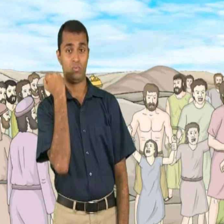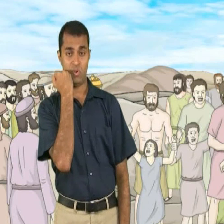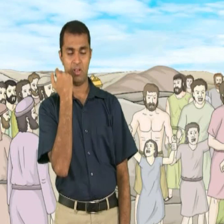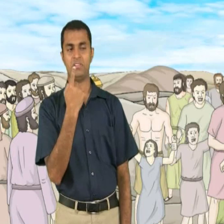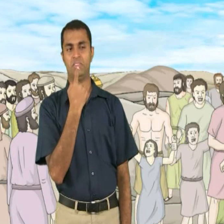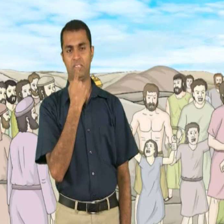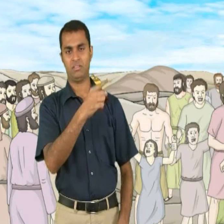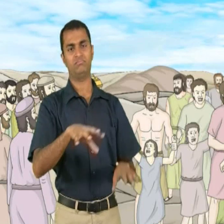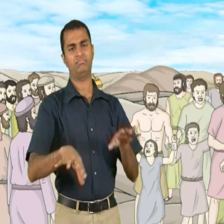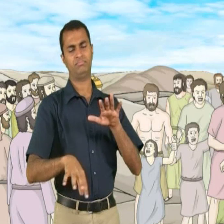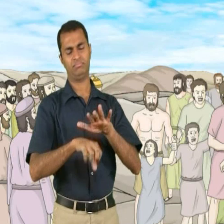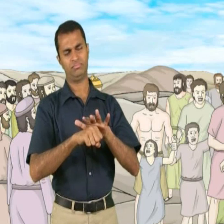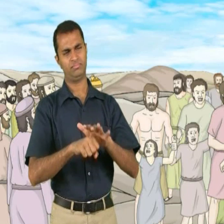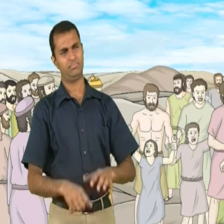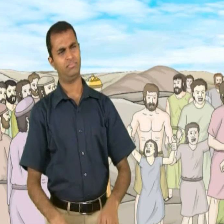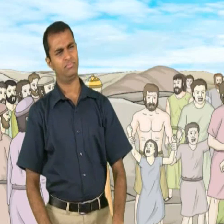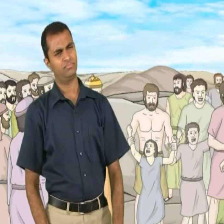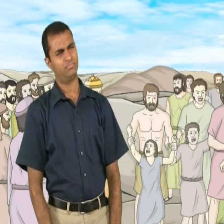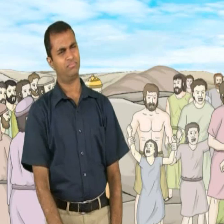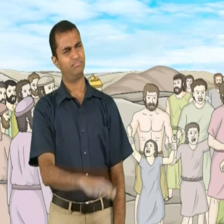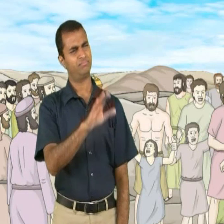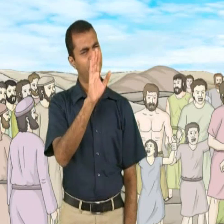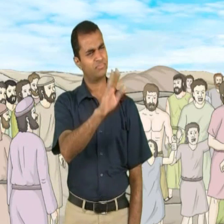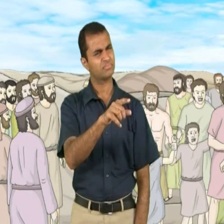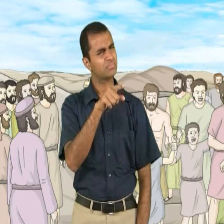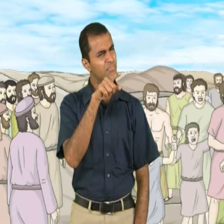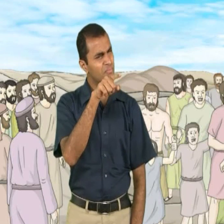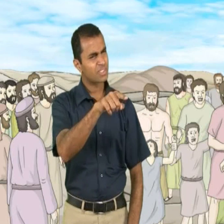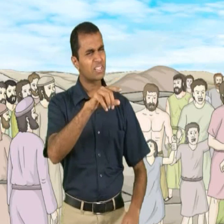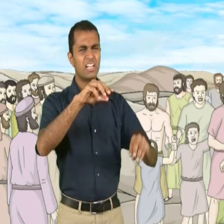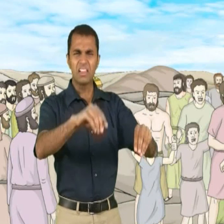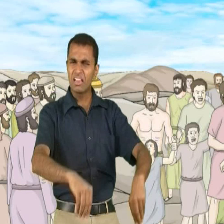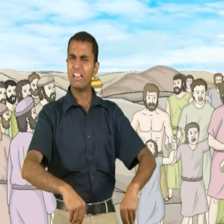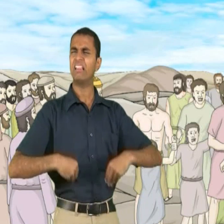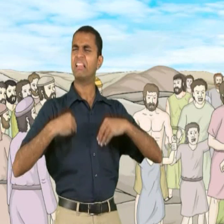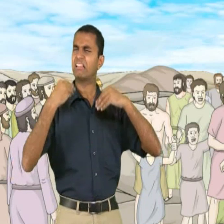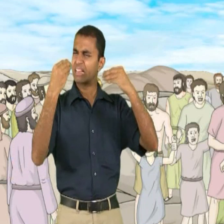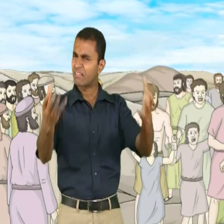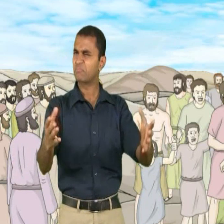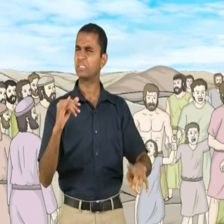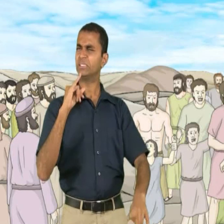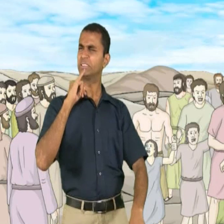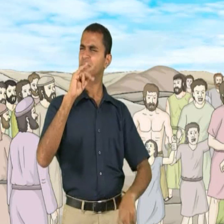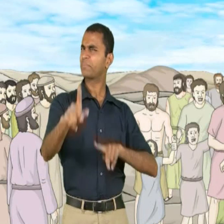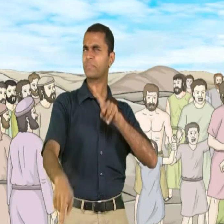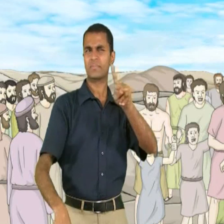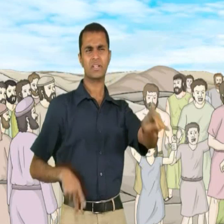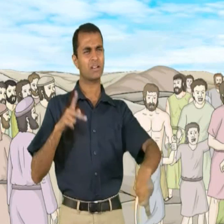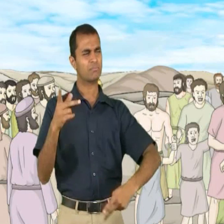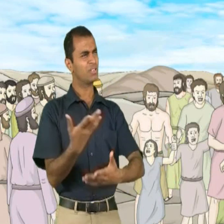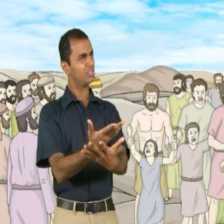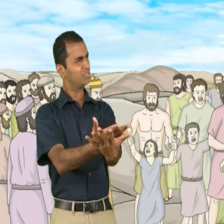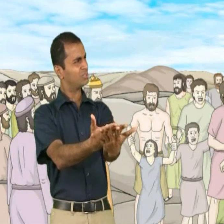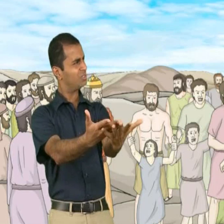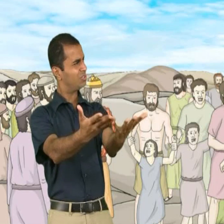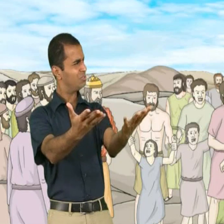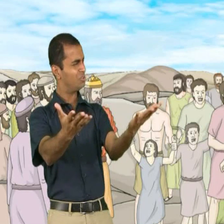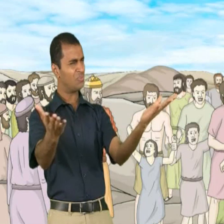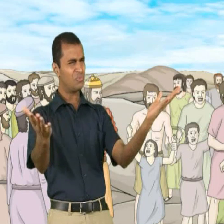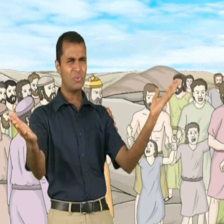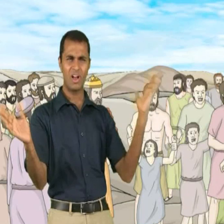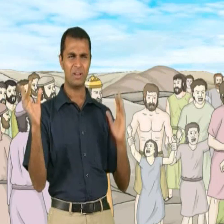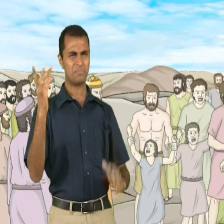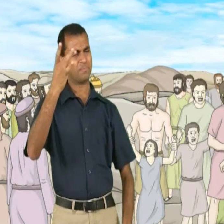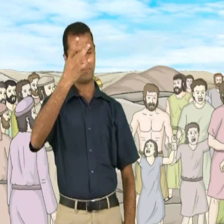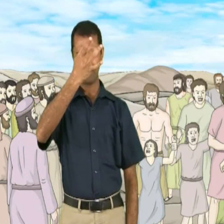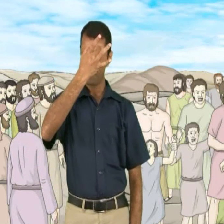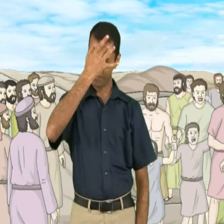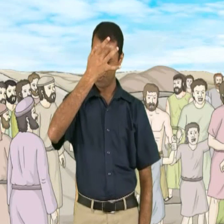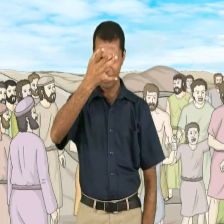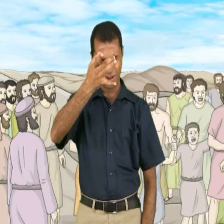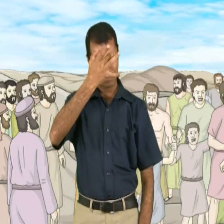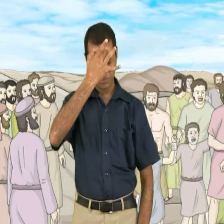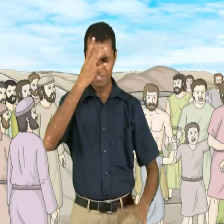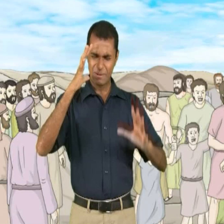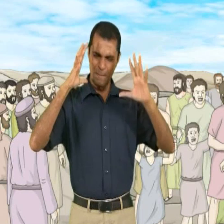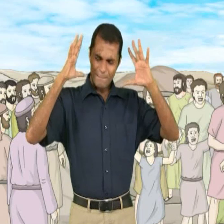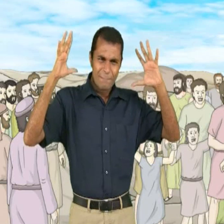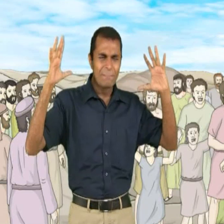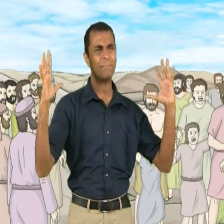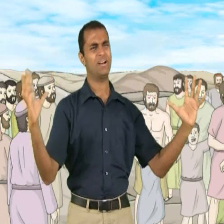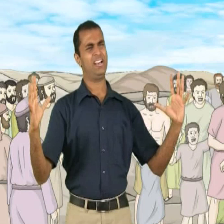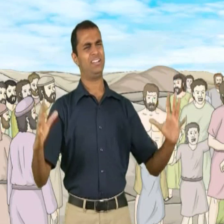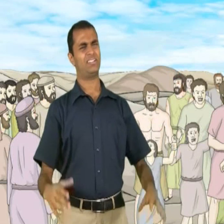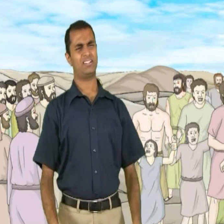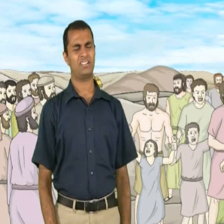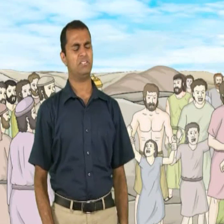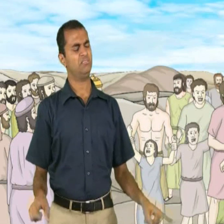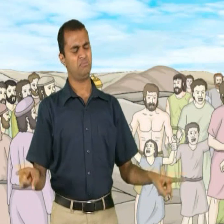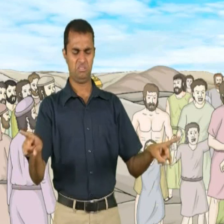said Joshua.